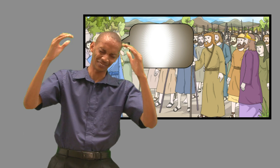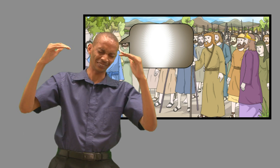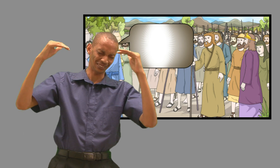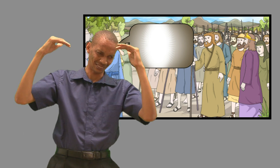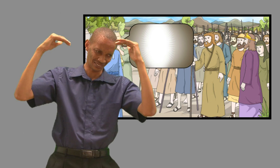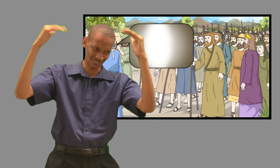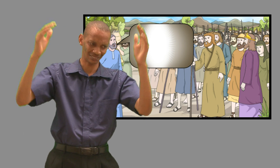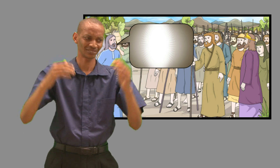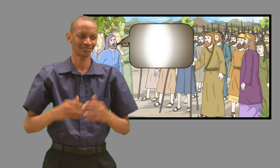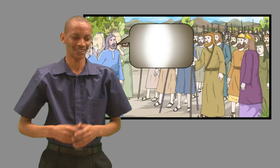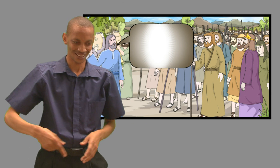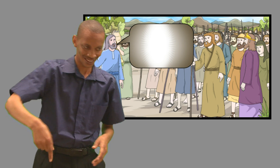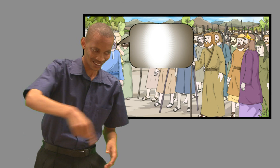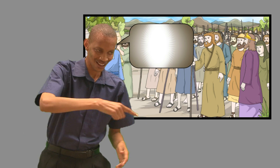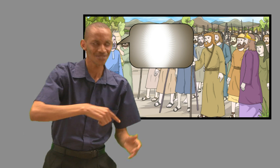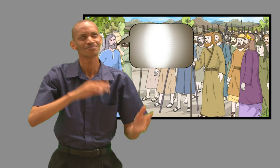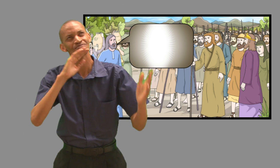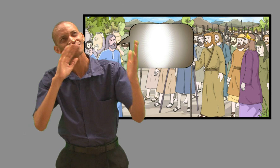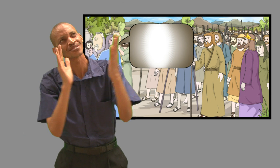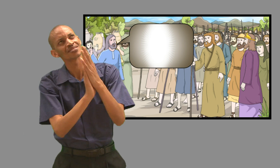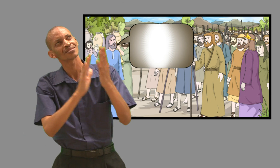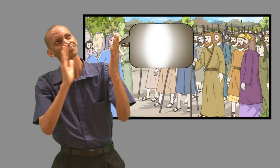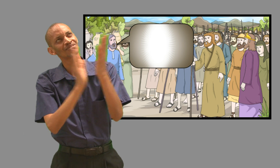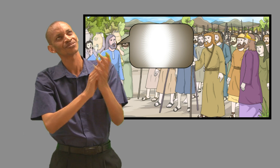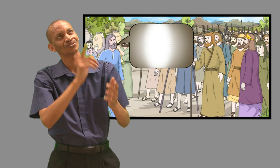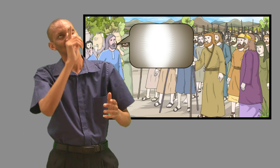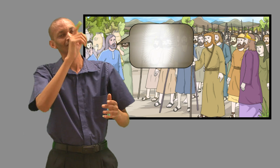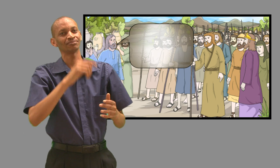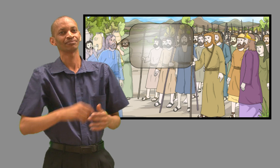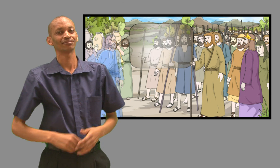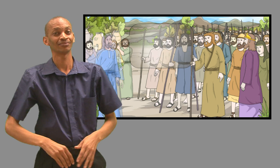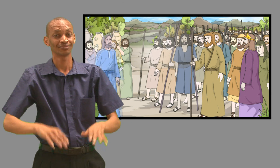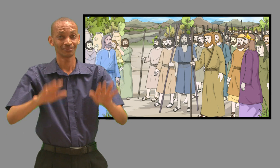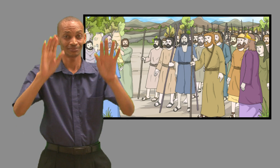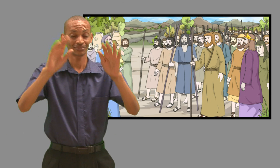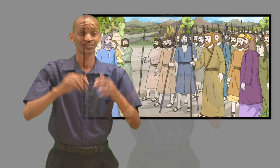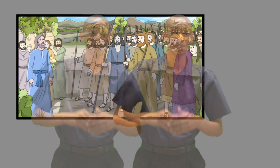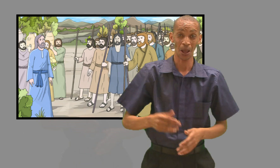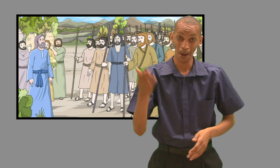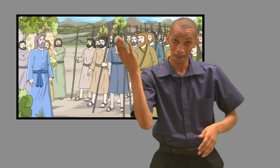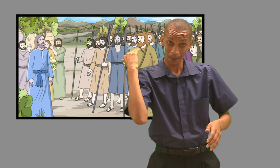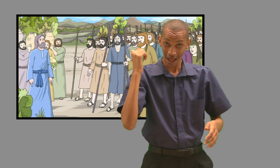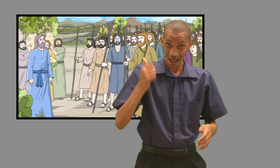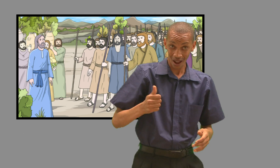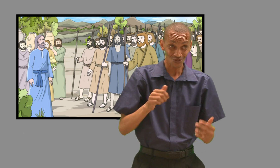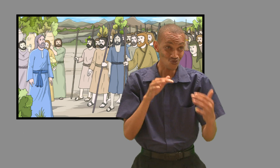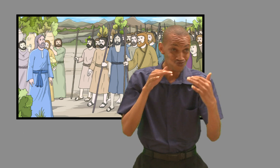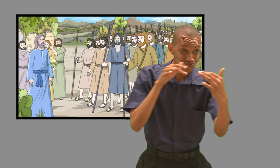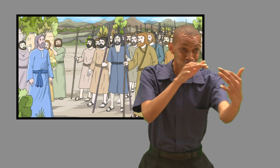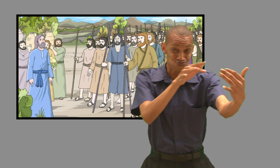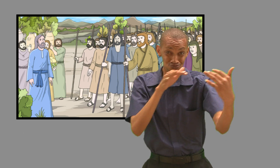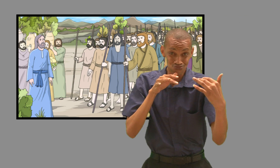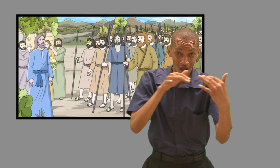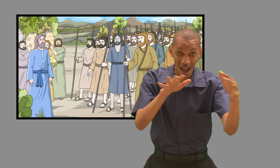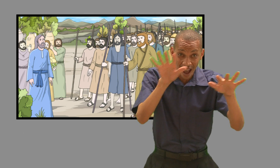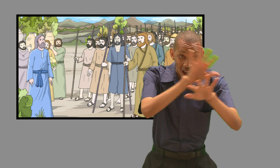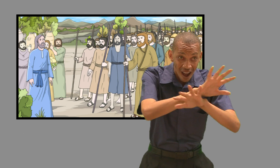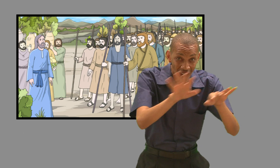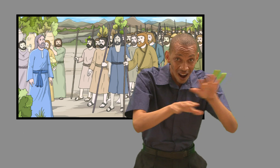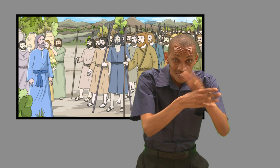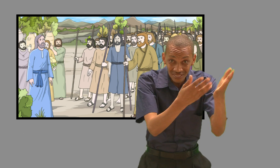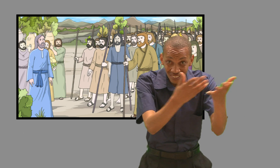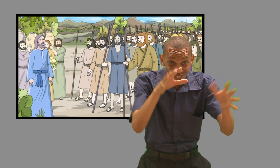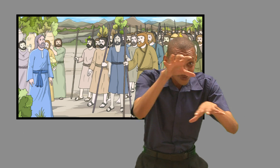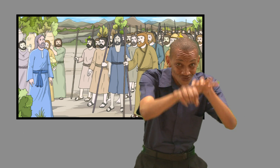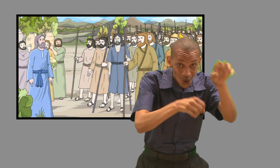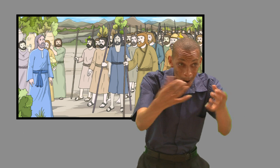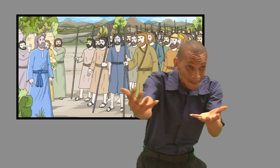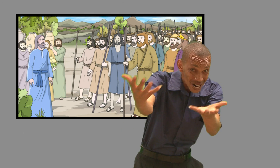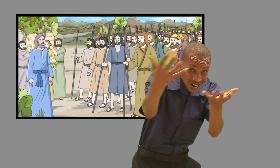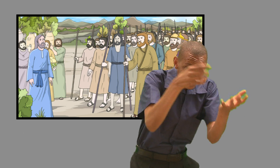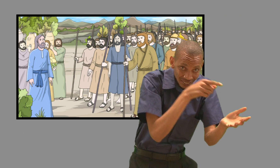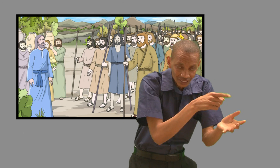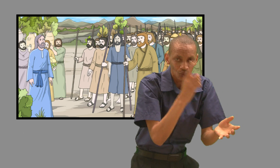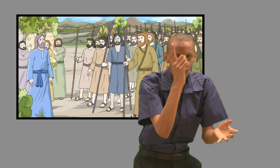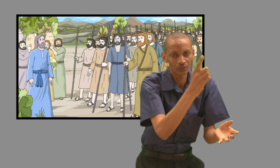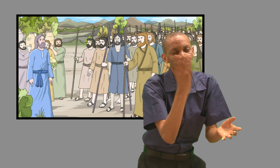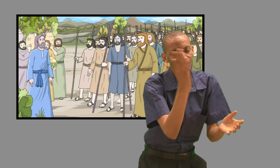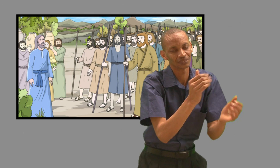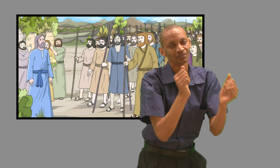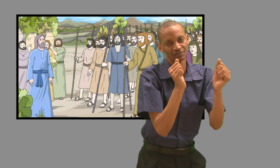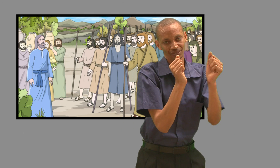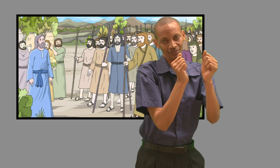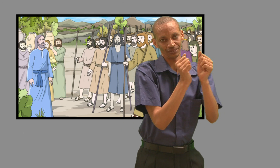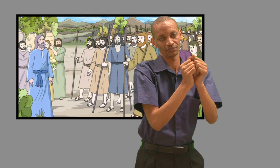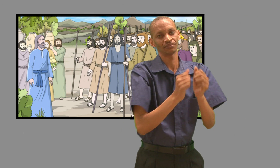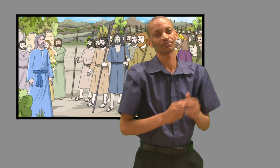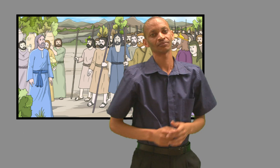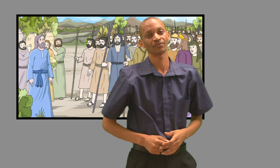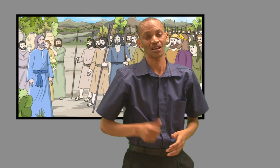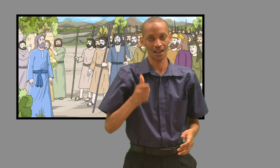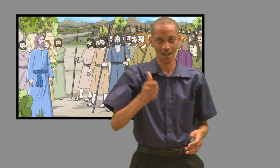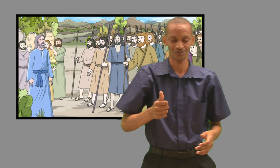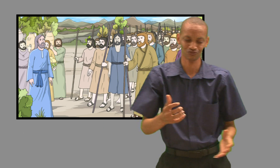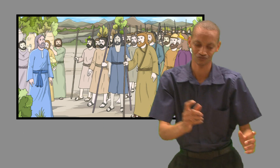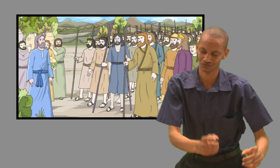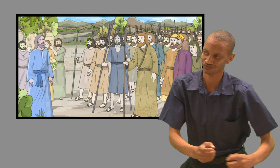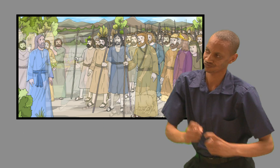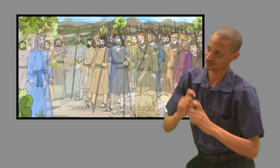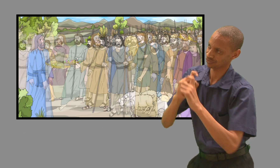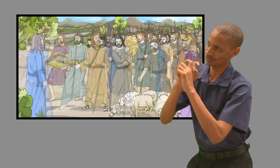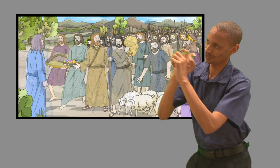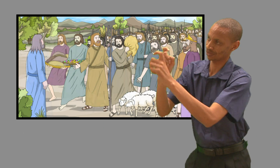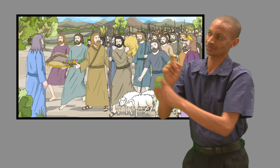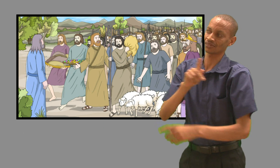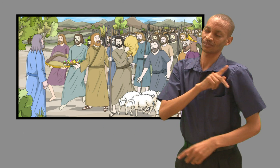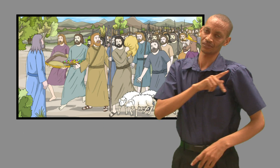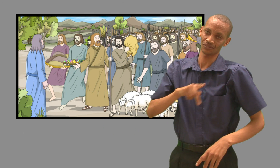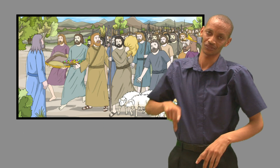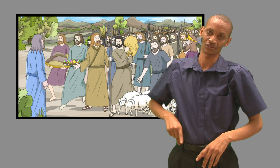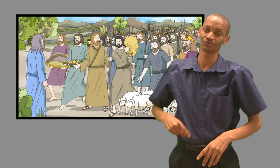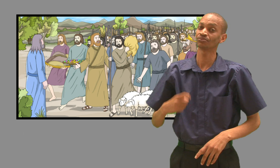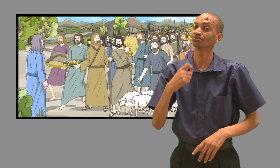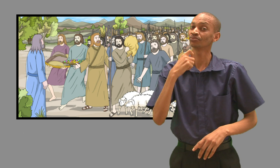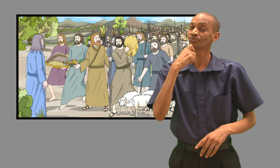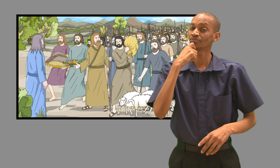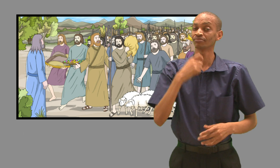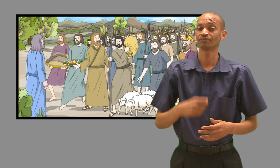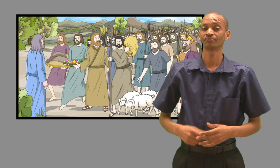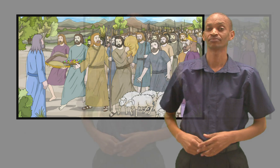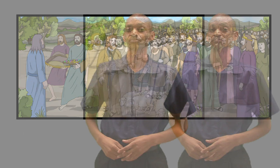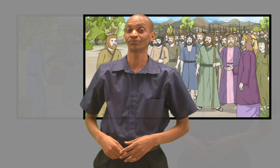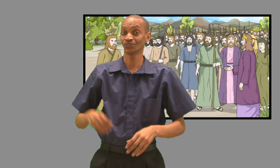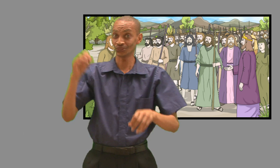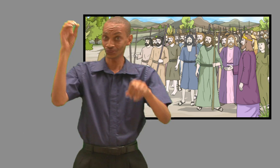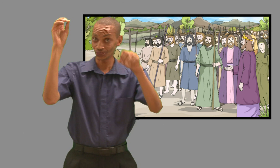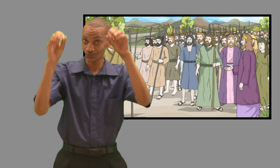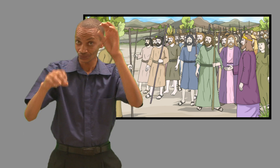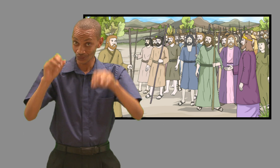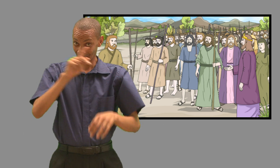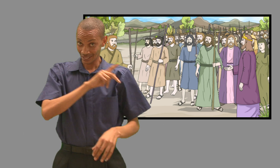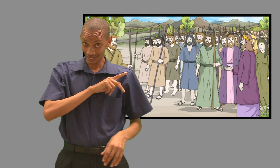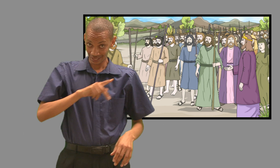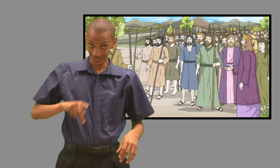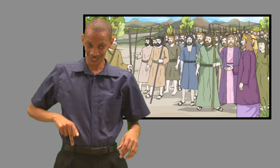Then Abram gave Melchizedek a tenth of everything.